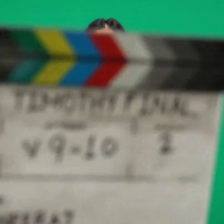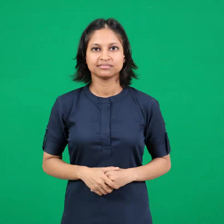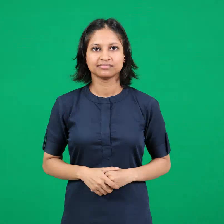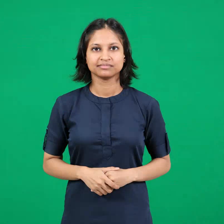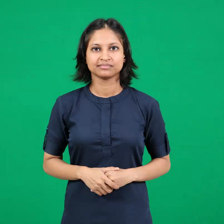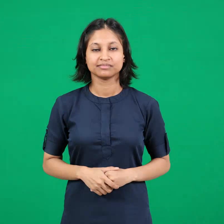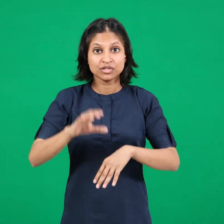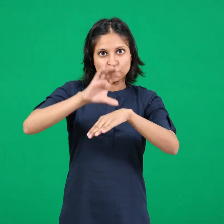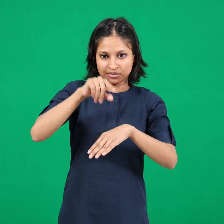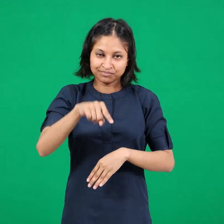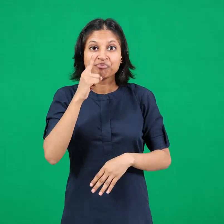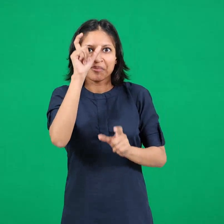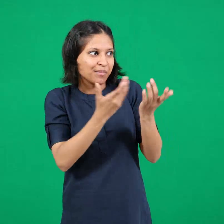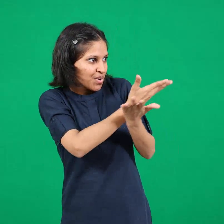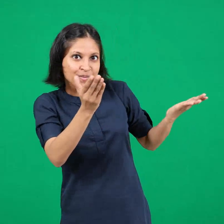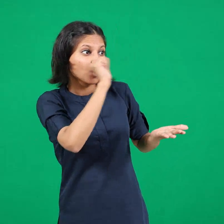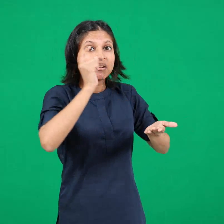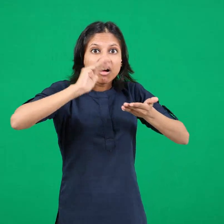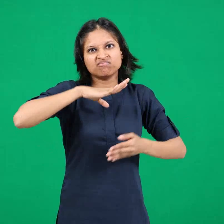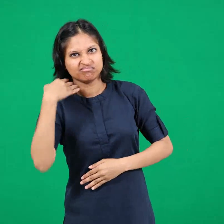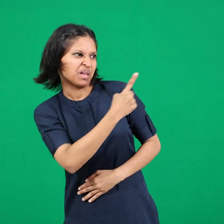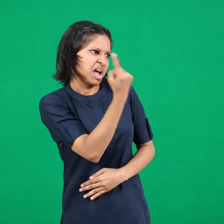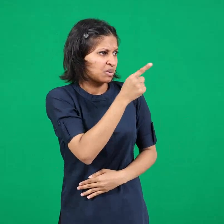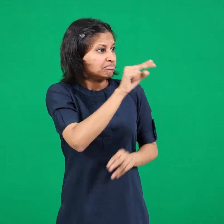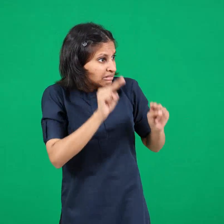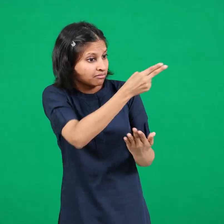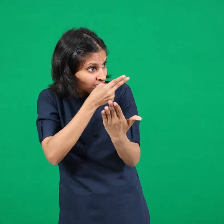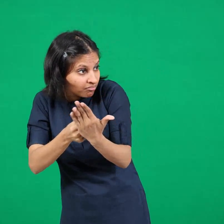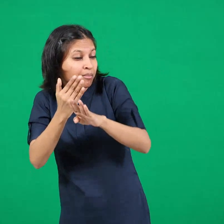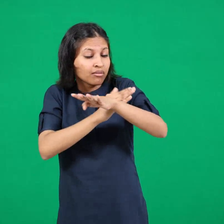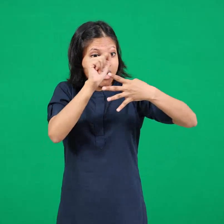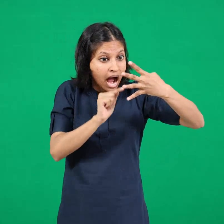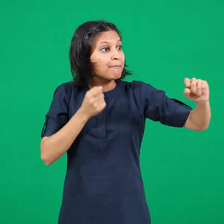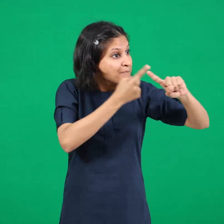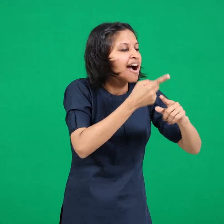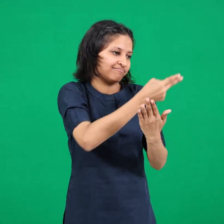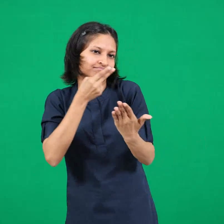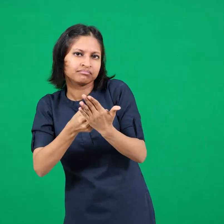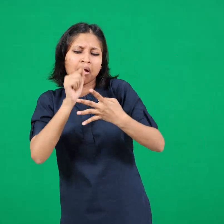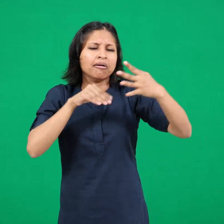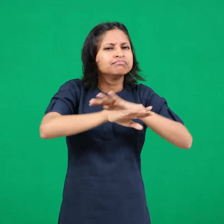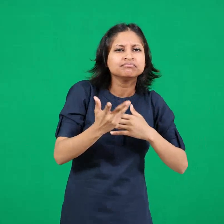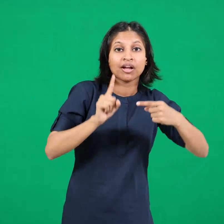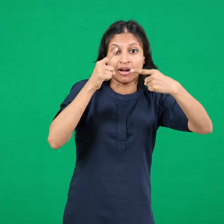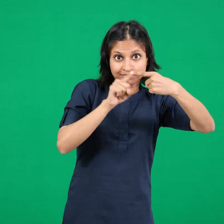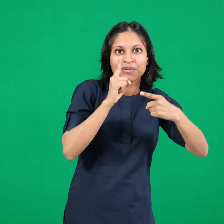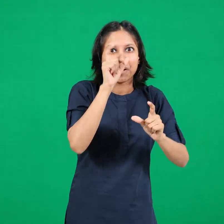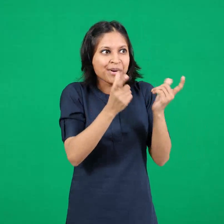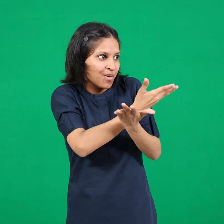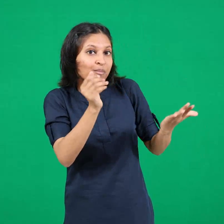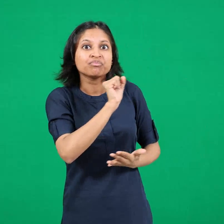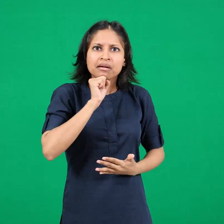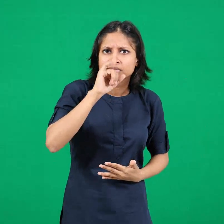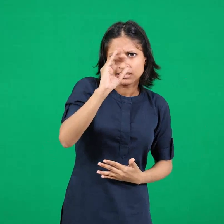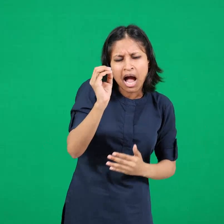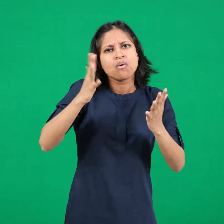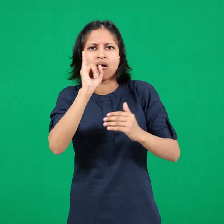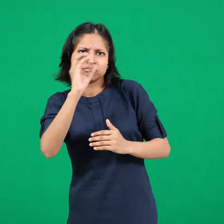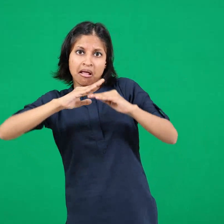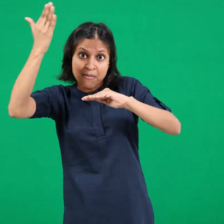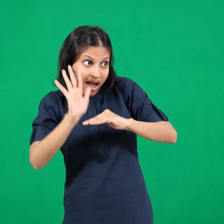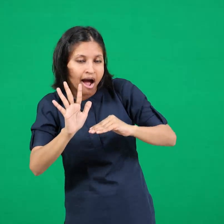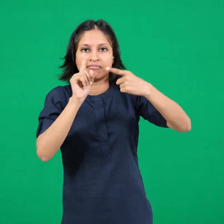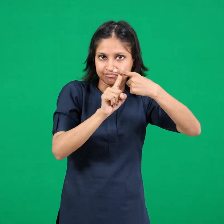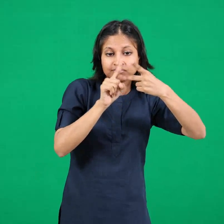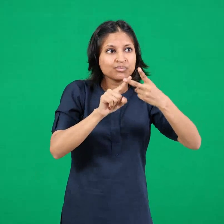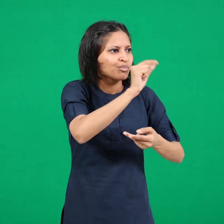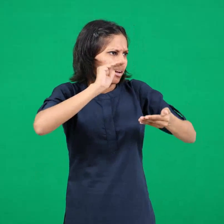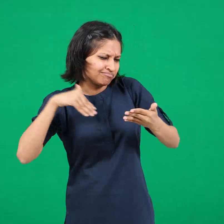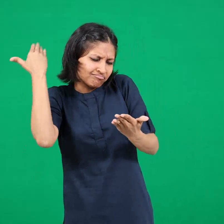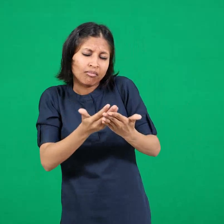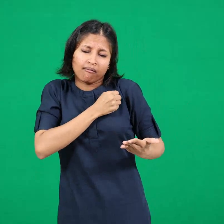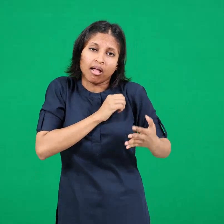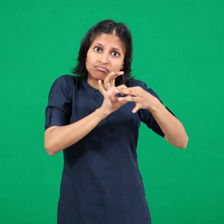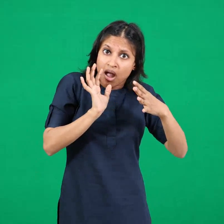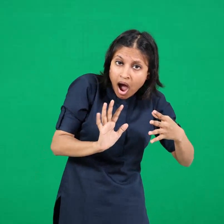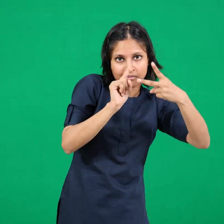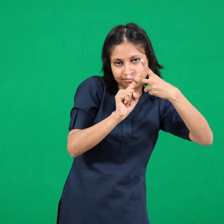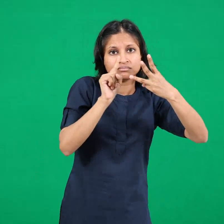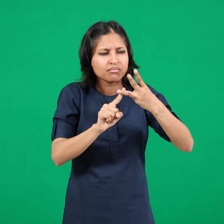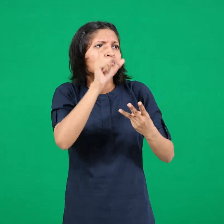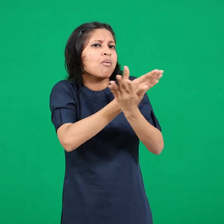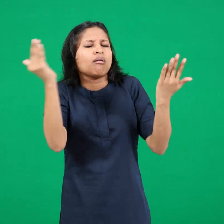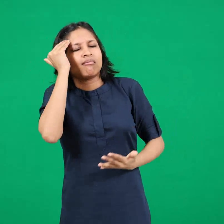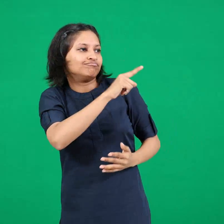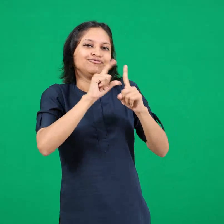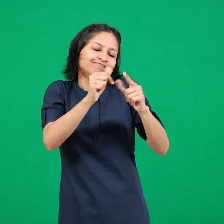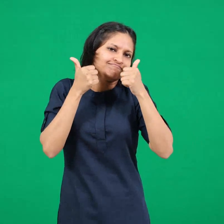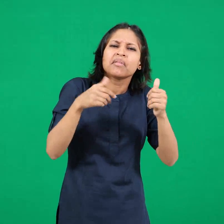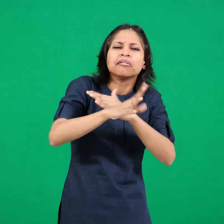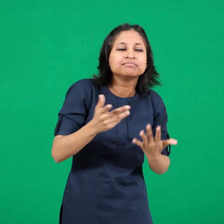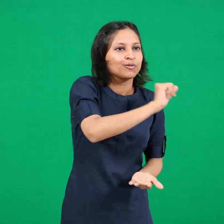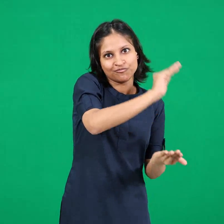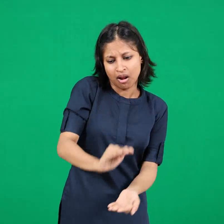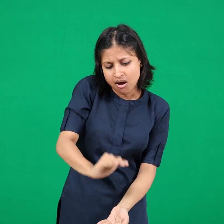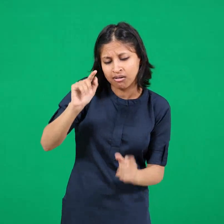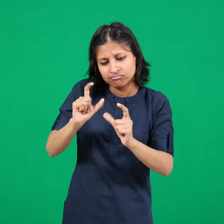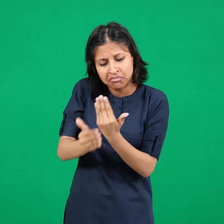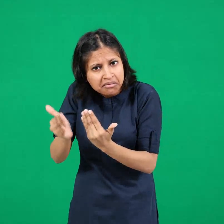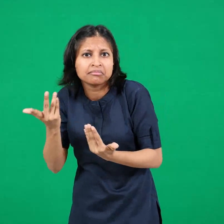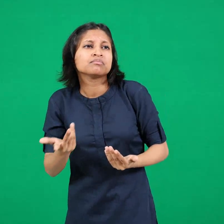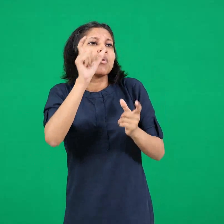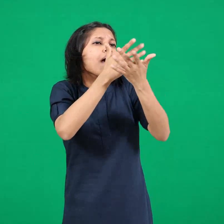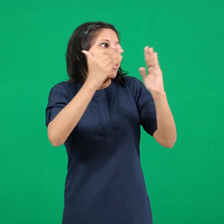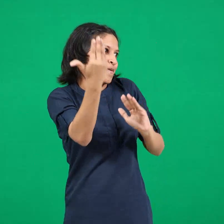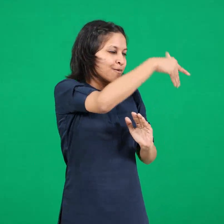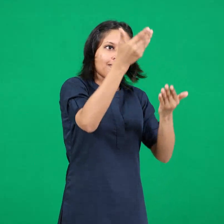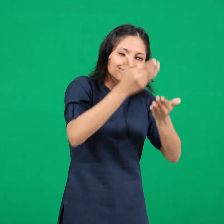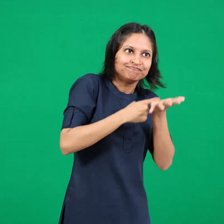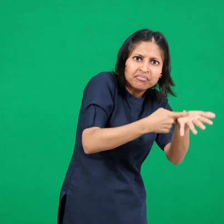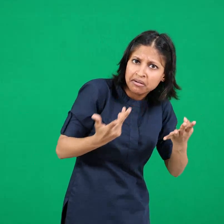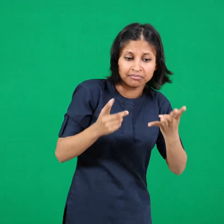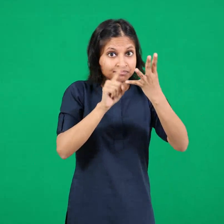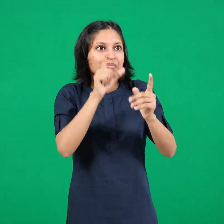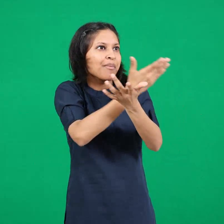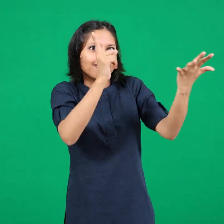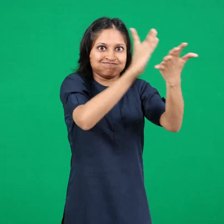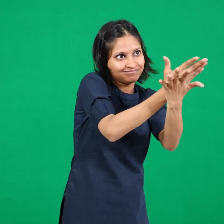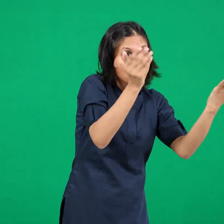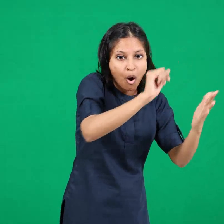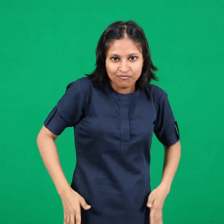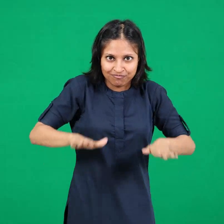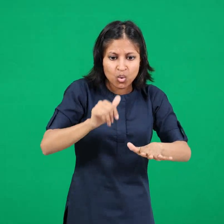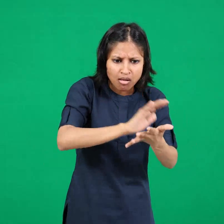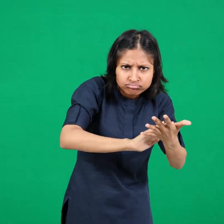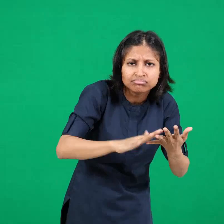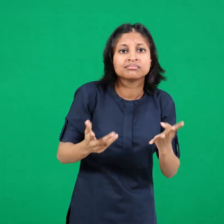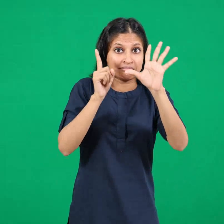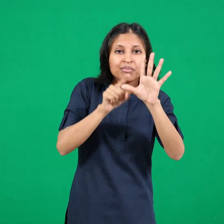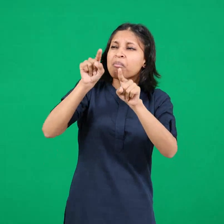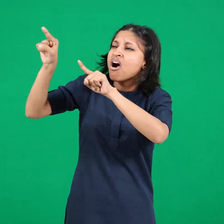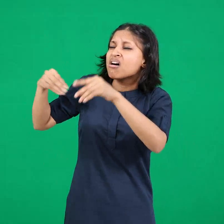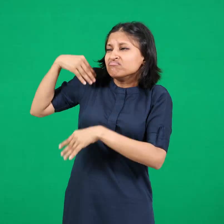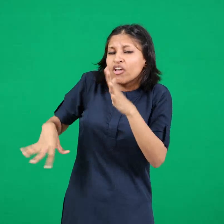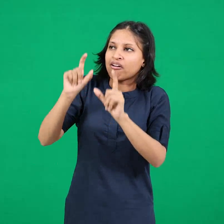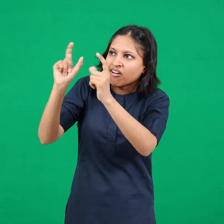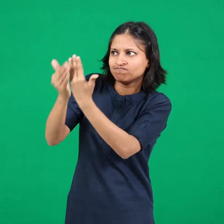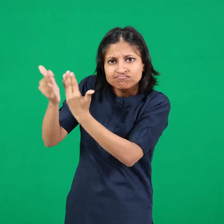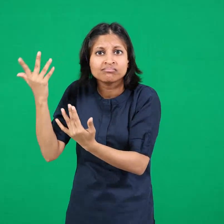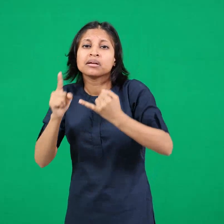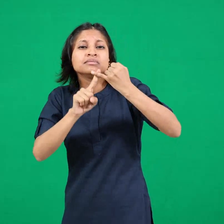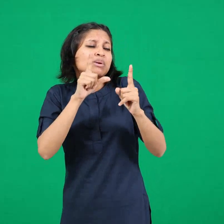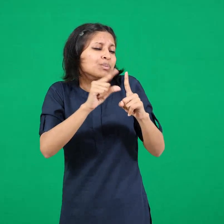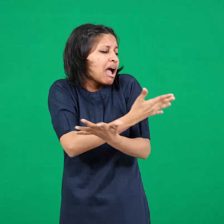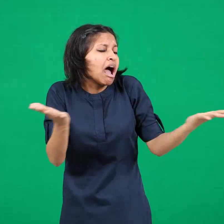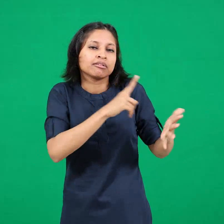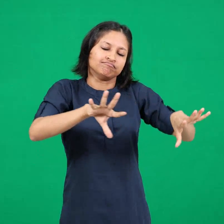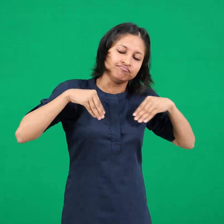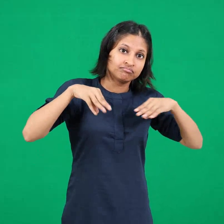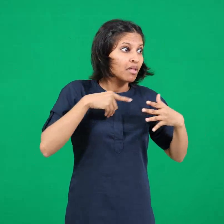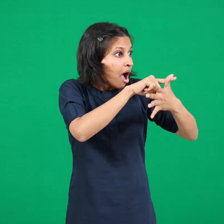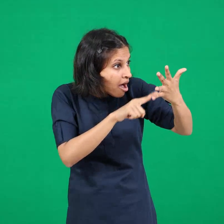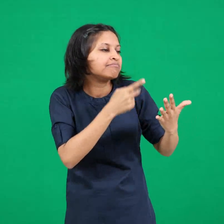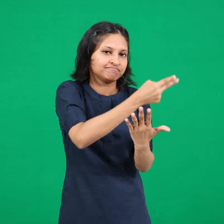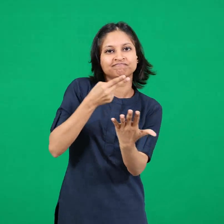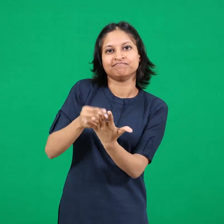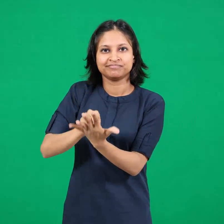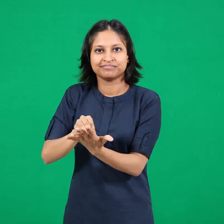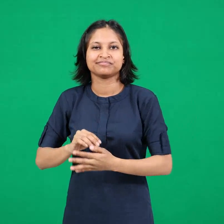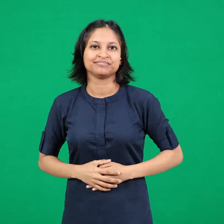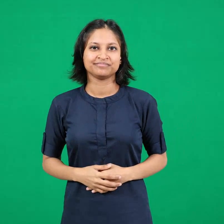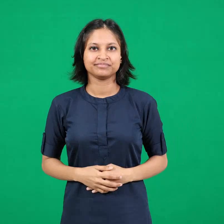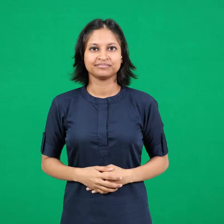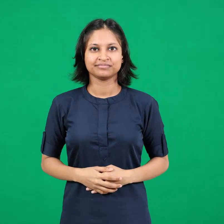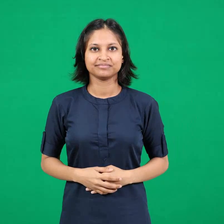A widow should be enrolled if she is at least sixty years old, the wife of one man, and well known for good deeds such as bringing up children, entertaining strangers, washing the feet of the saints, imparting relief to the afflicted, and devoting herself to every good work.